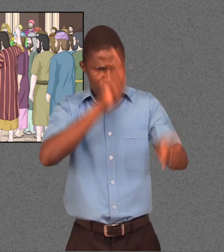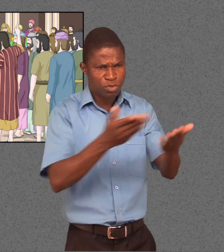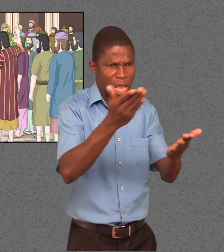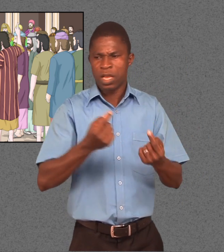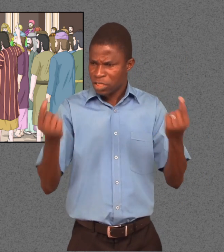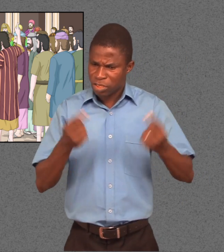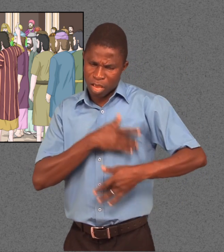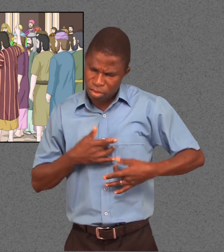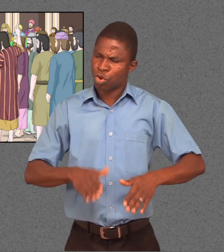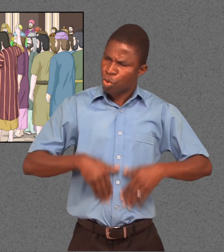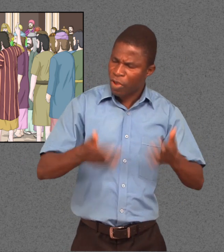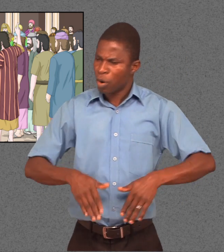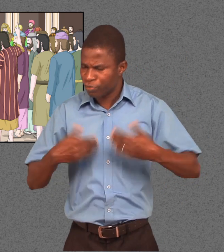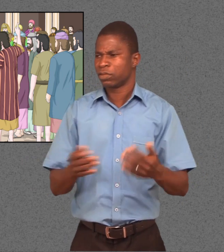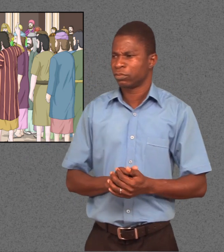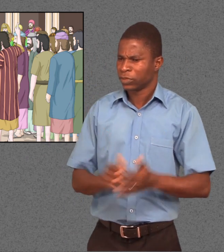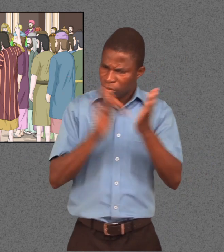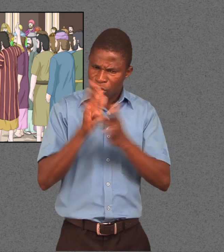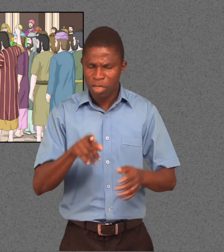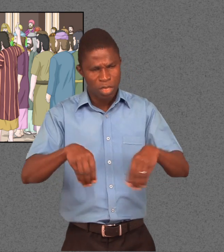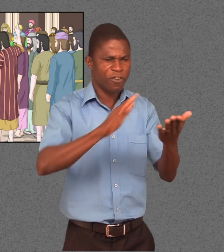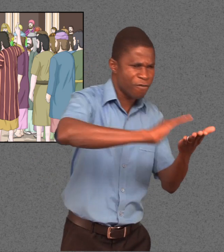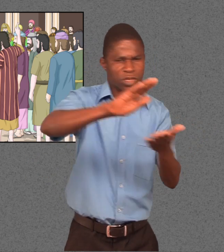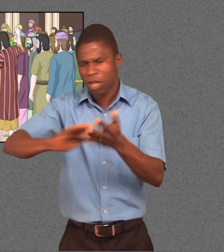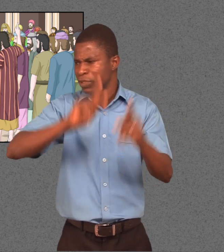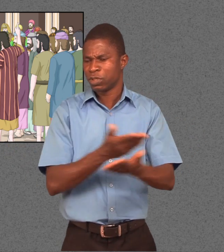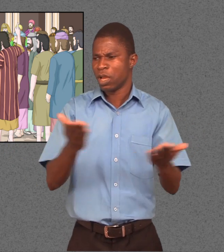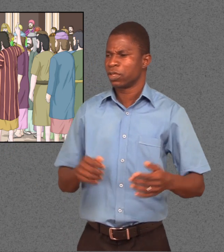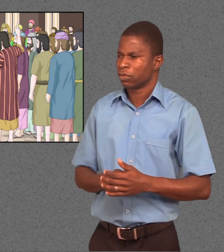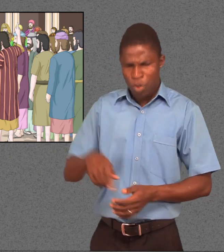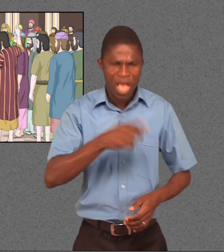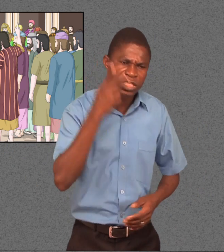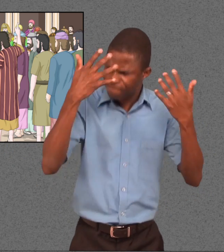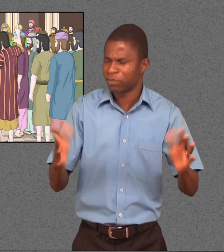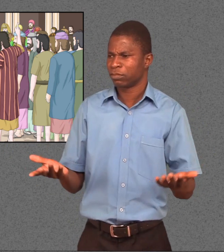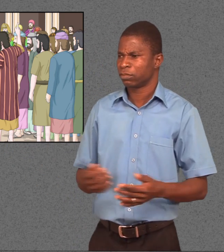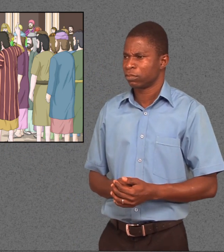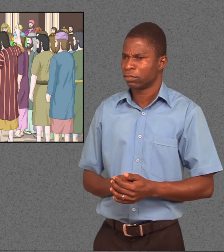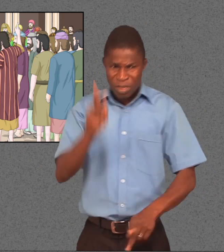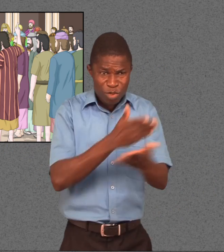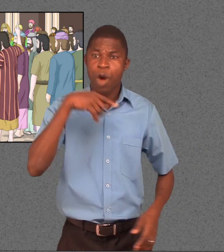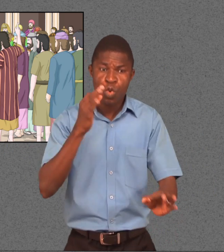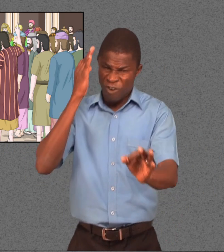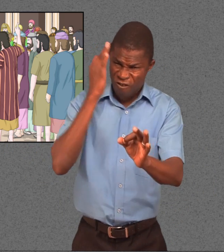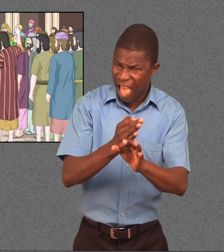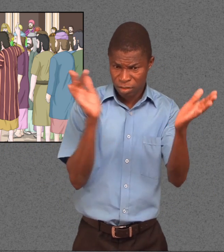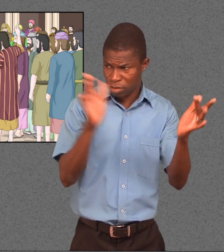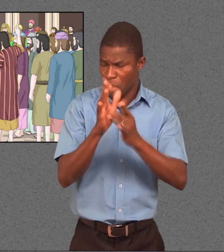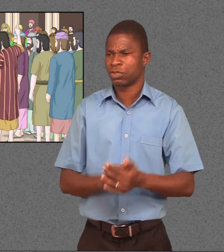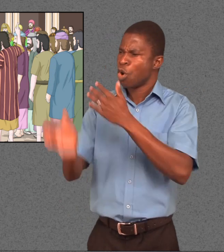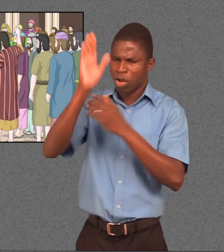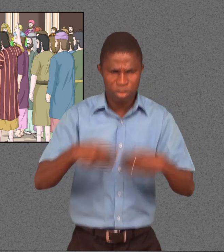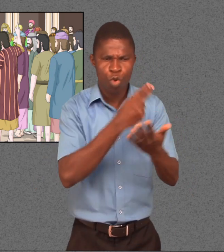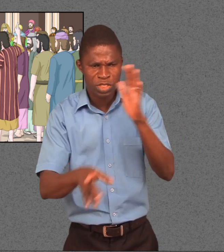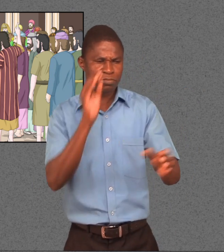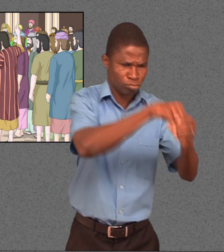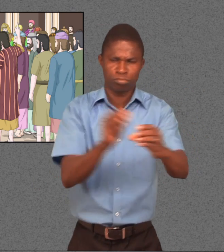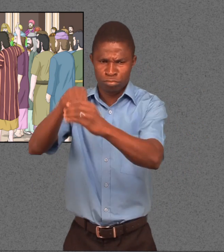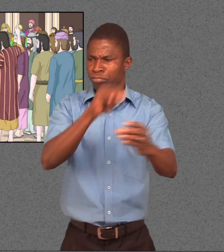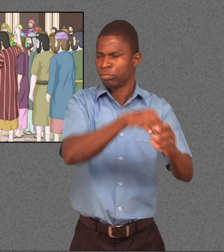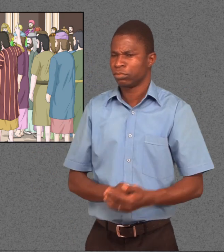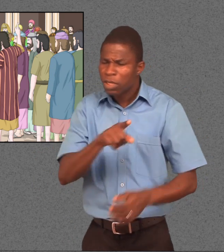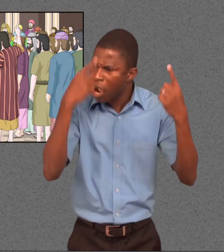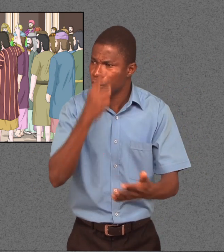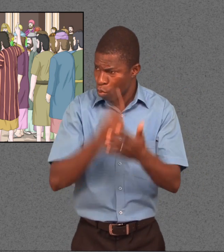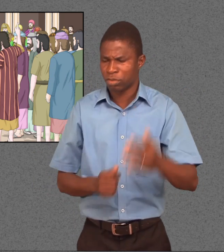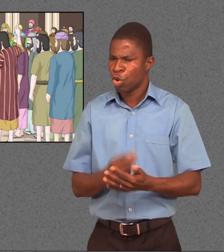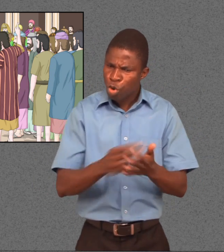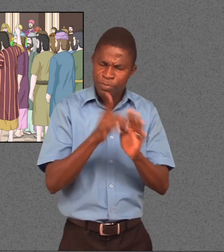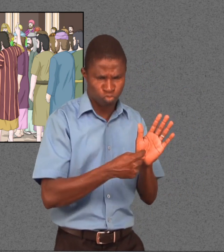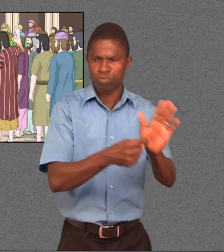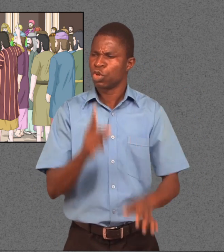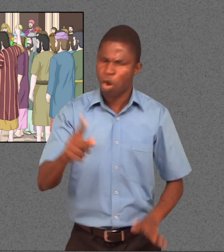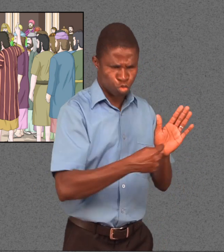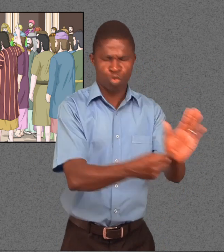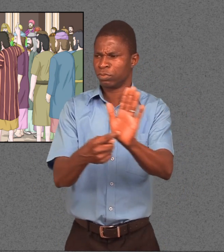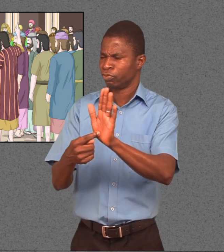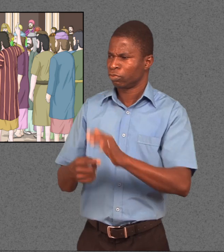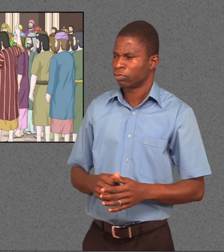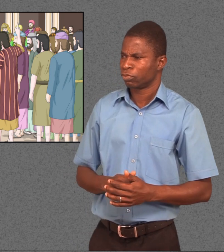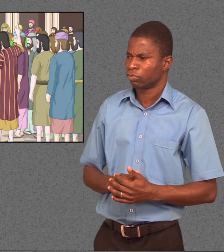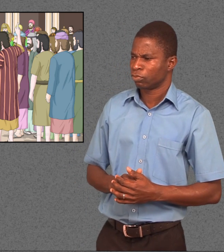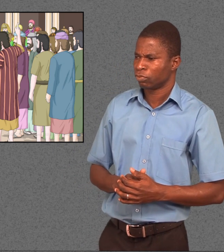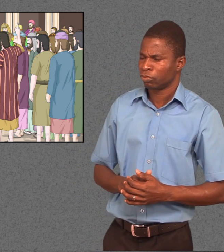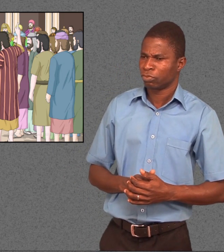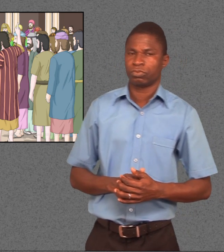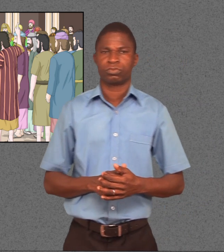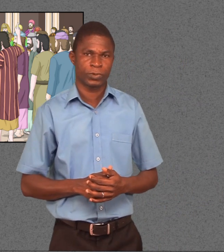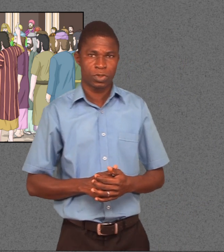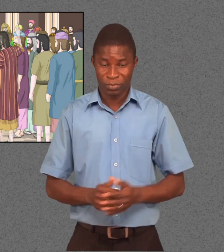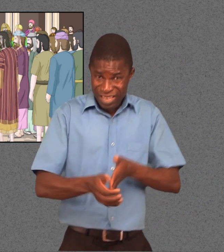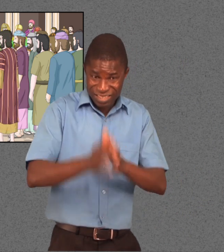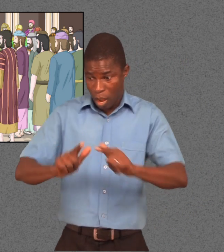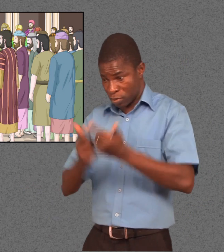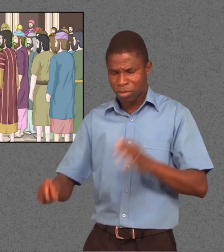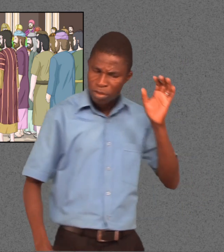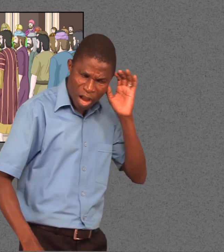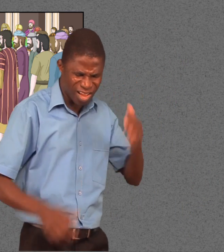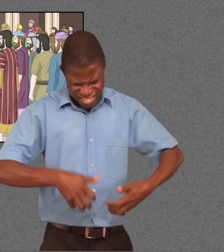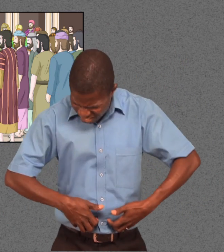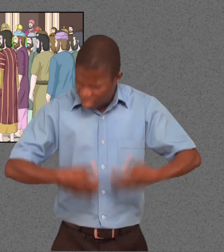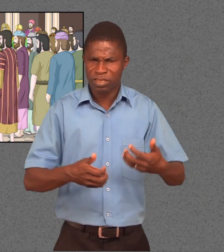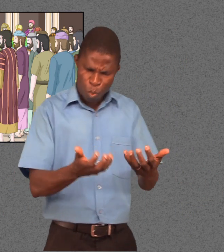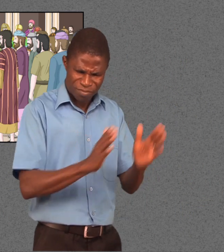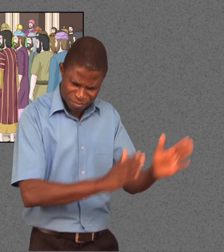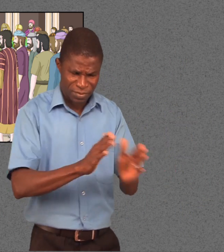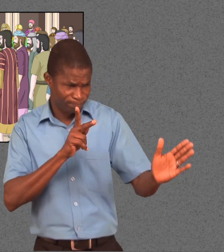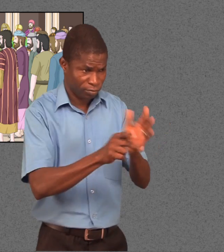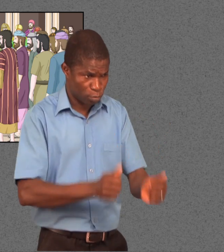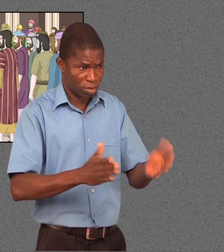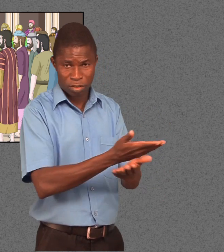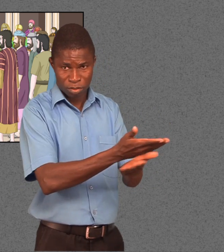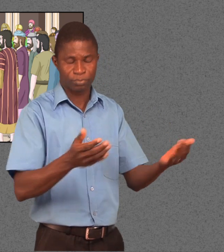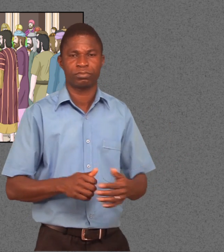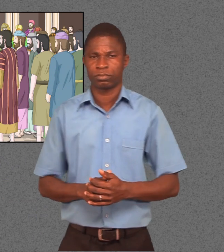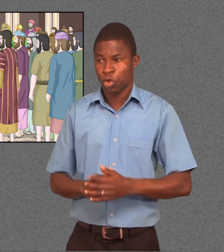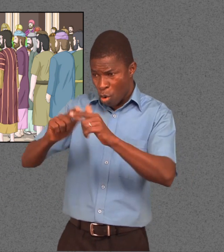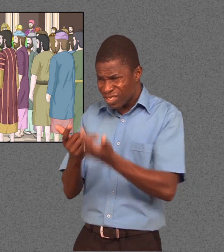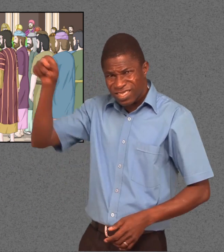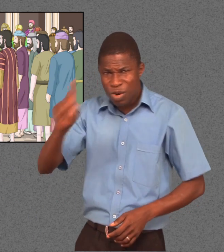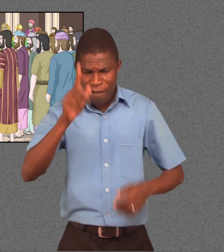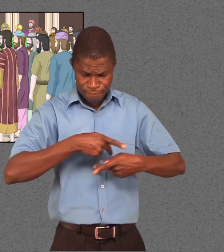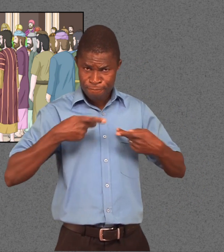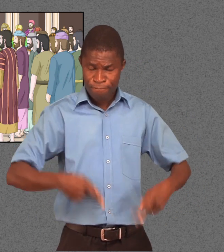We are witnesses of these things, and so is the Holy Spirit, whom God has given to those who obey Him.” When the Council members heard this, they were enraged, and they resolved to put the apostles to death.